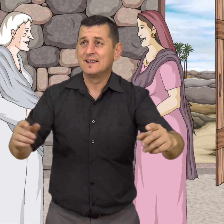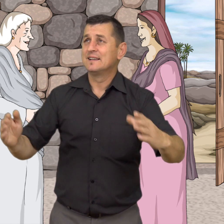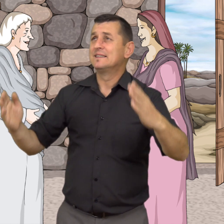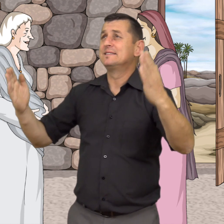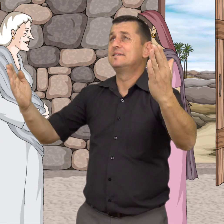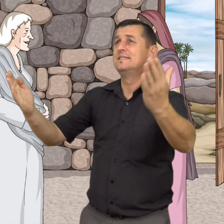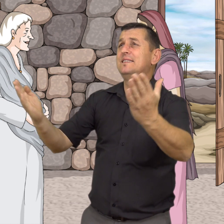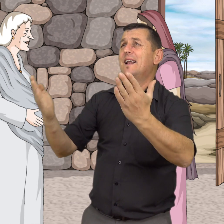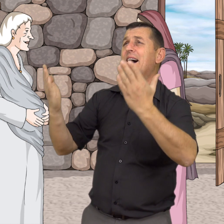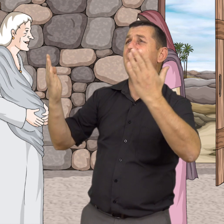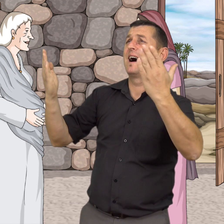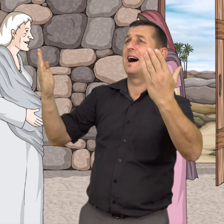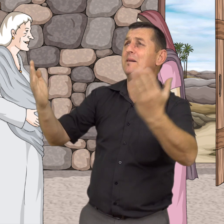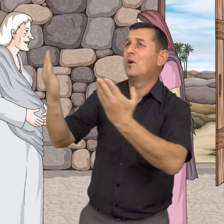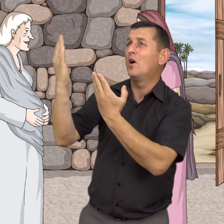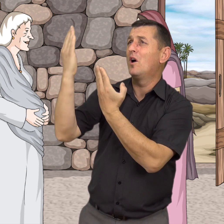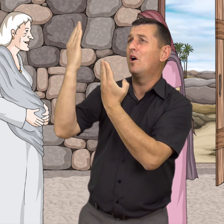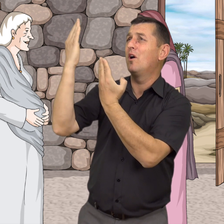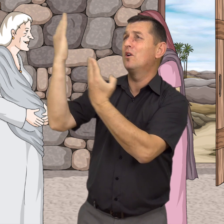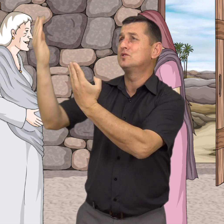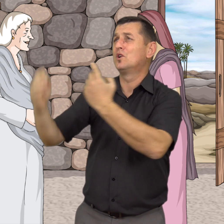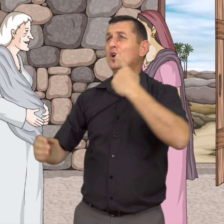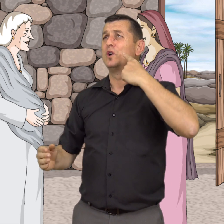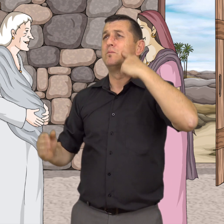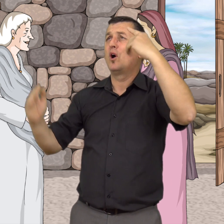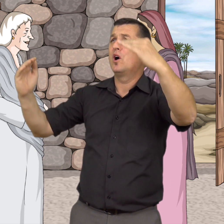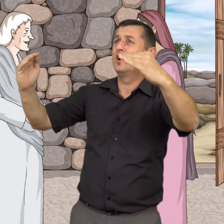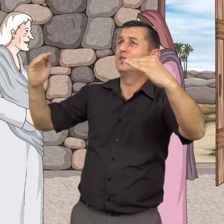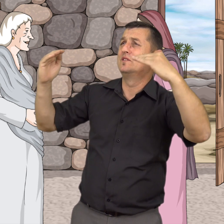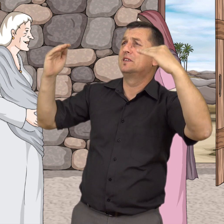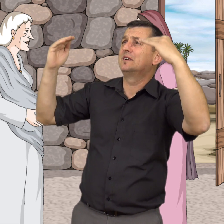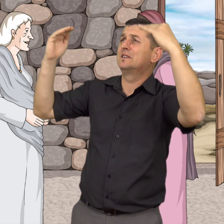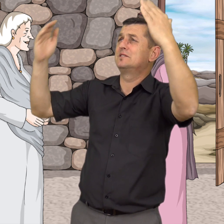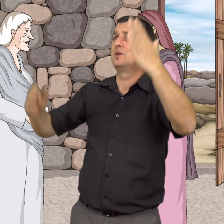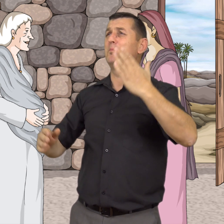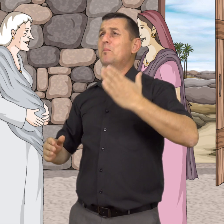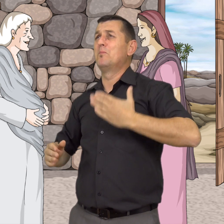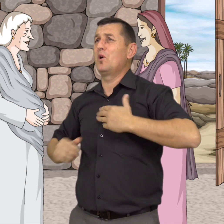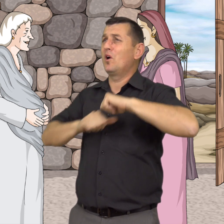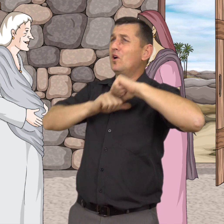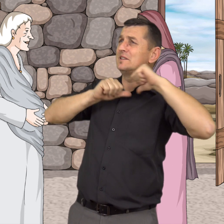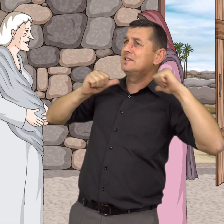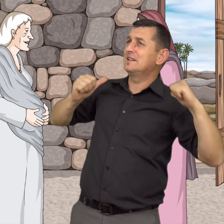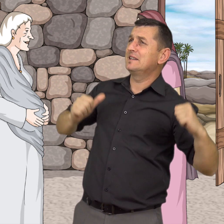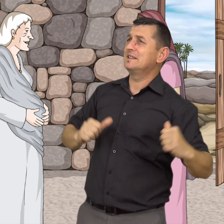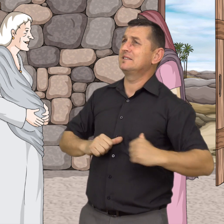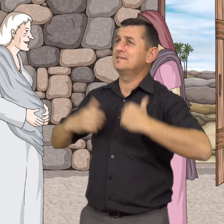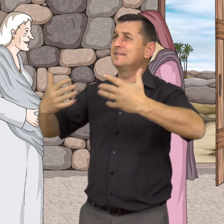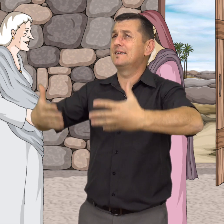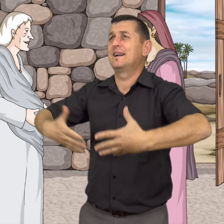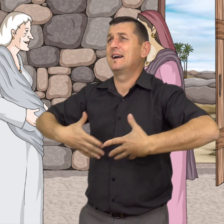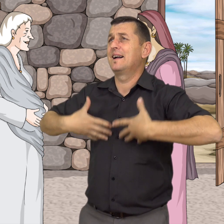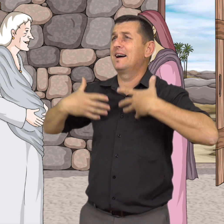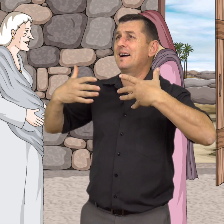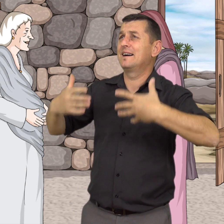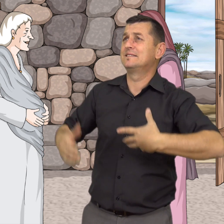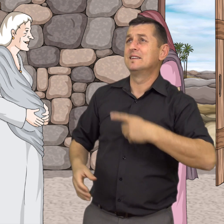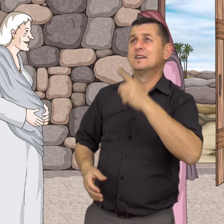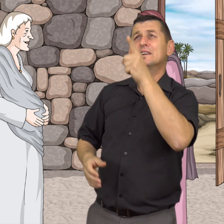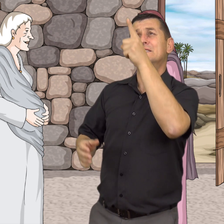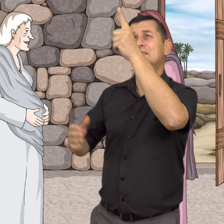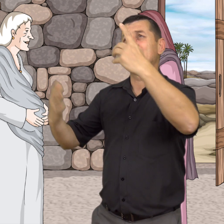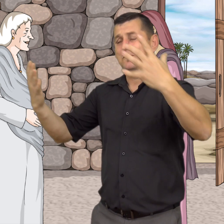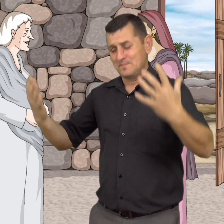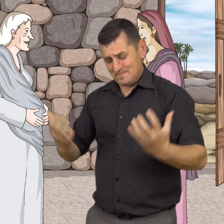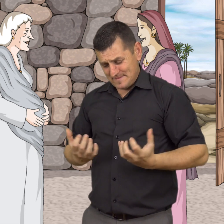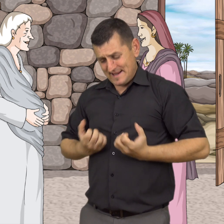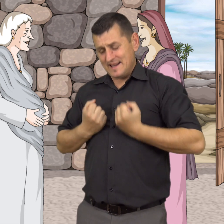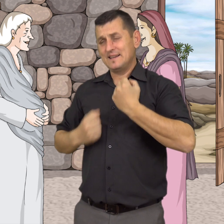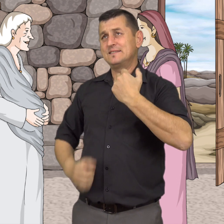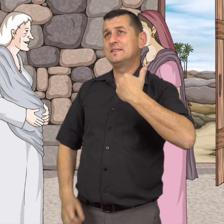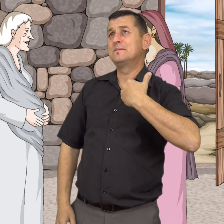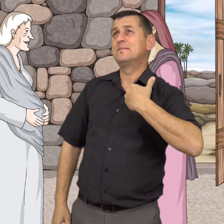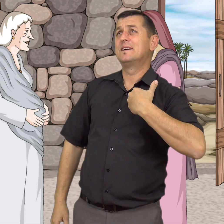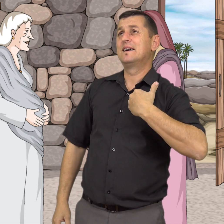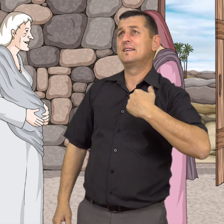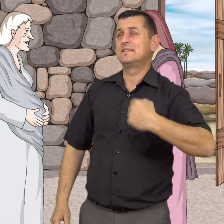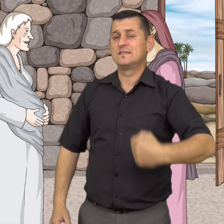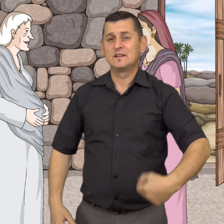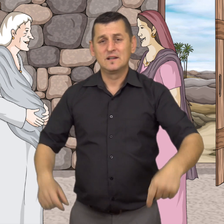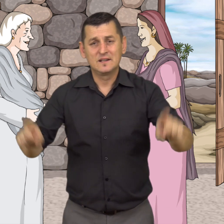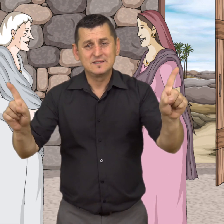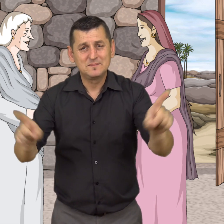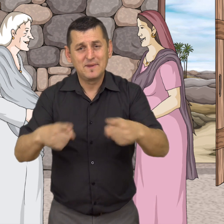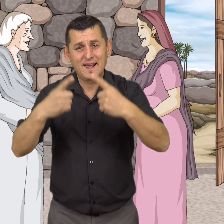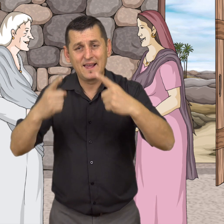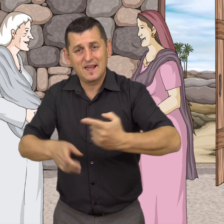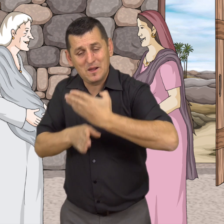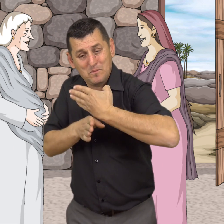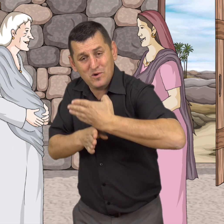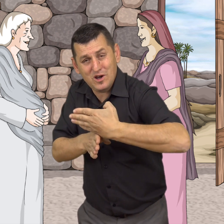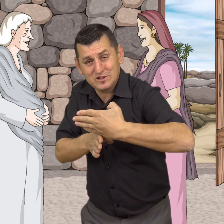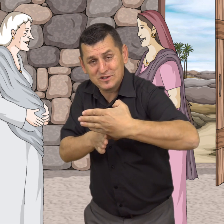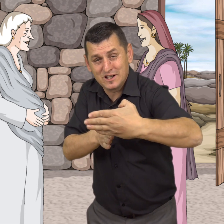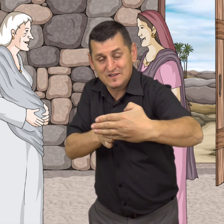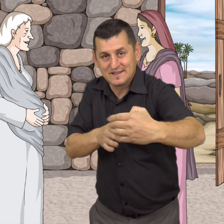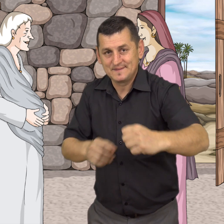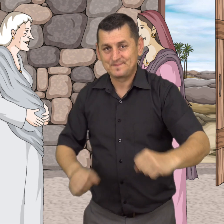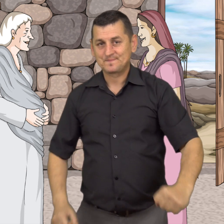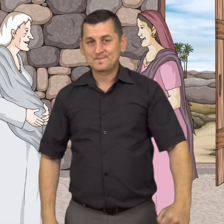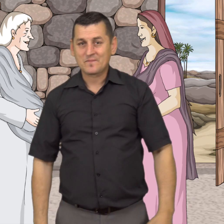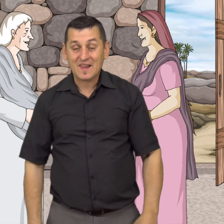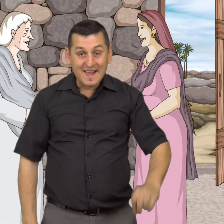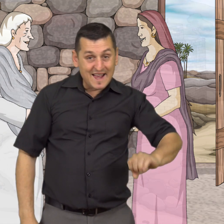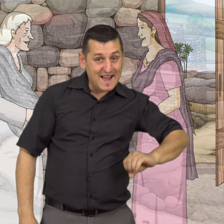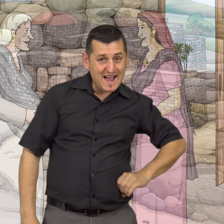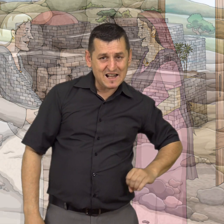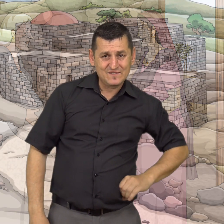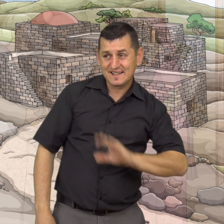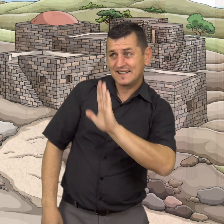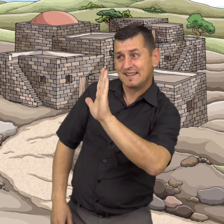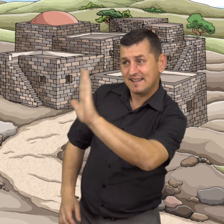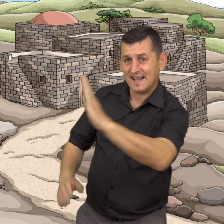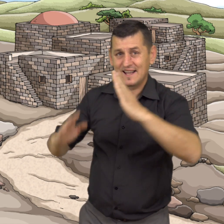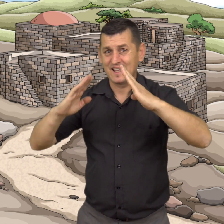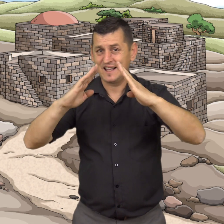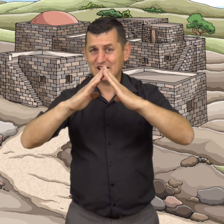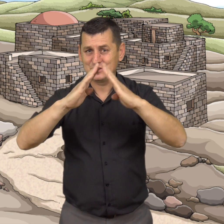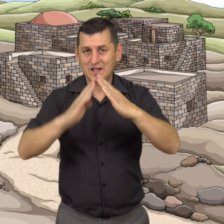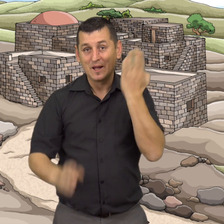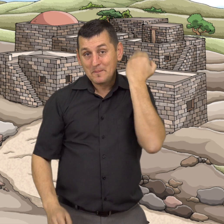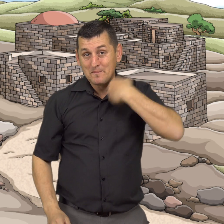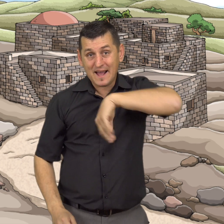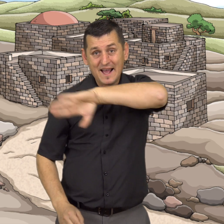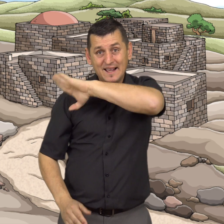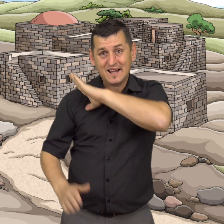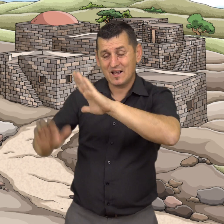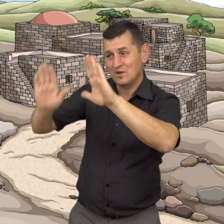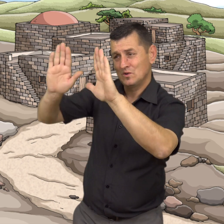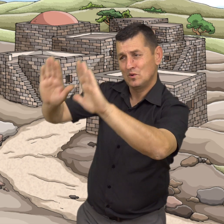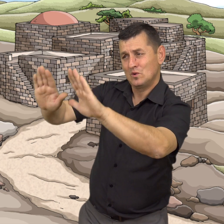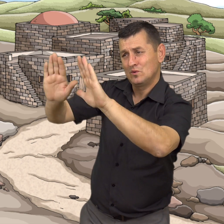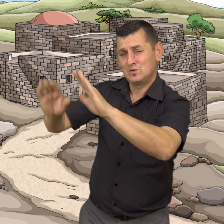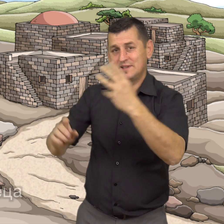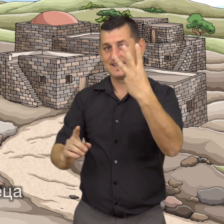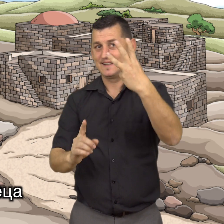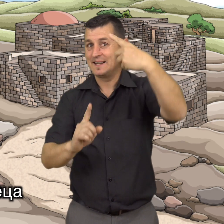He has filled the hungry with good things, but has sent the rich away empty. He has helped His servant Israel, remembering to be merciful, as He promised to our fathers, to Abraham and his descendants forever.”